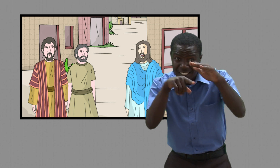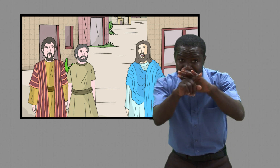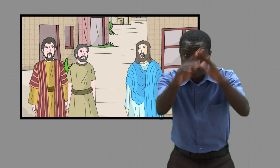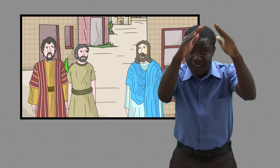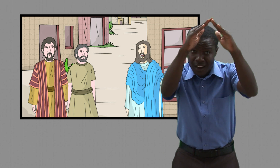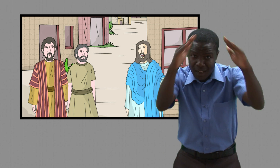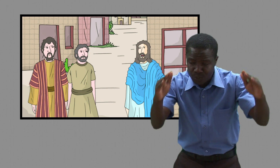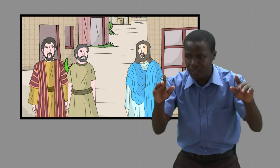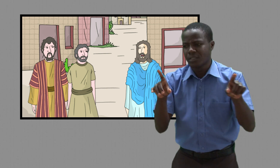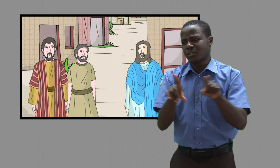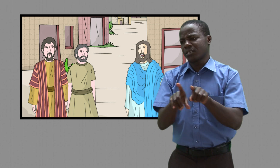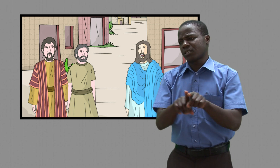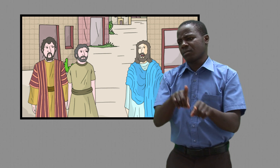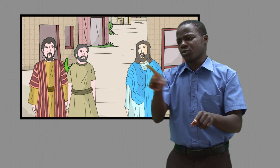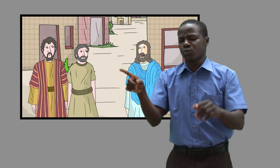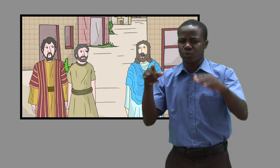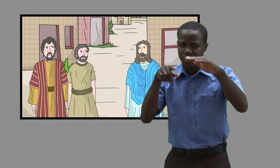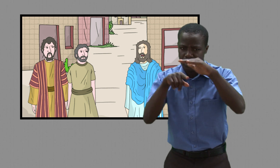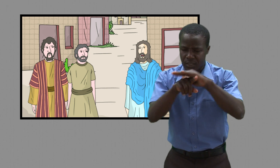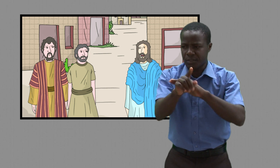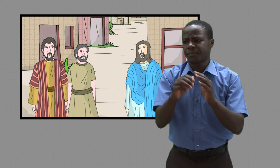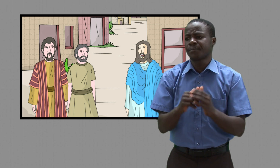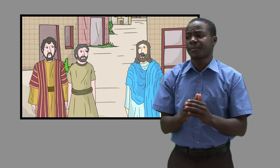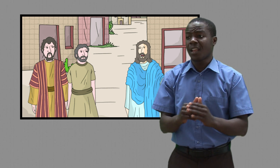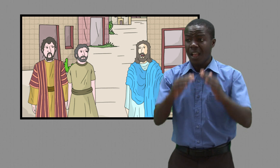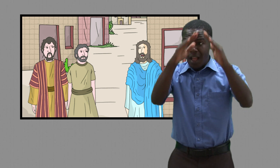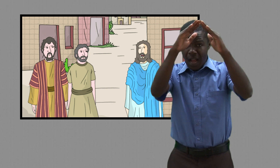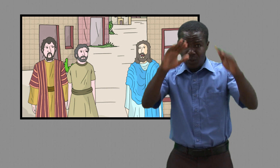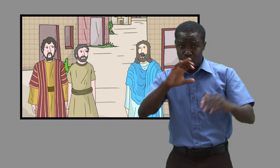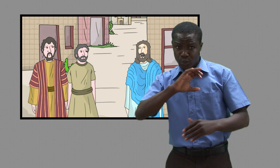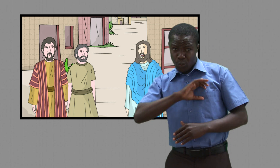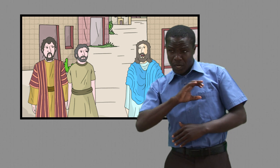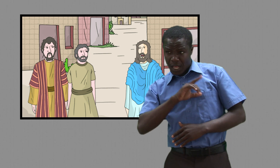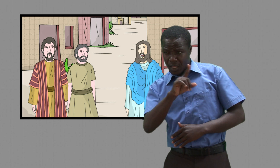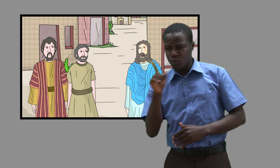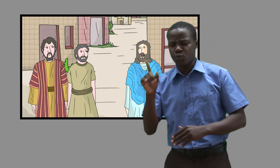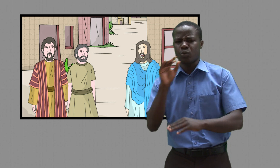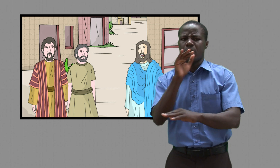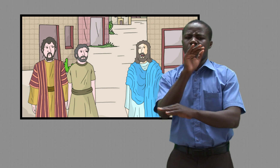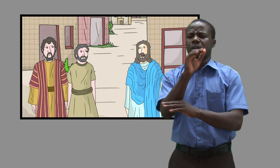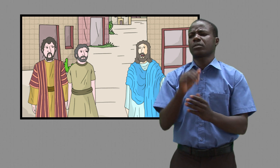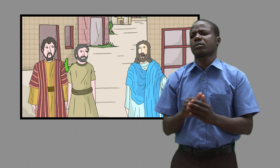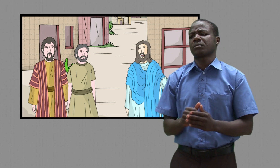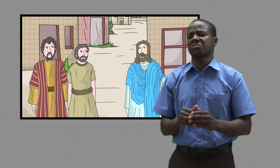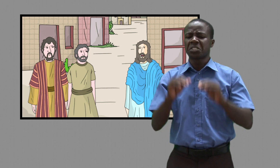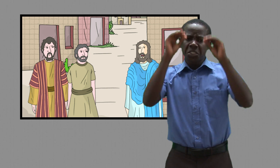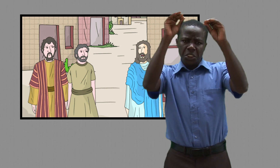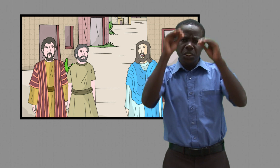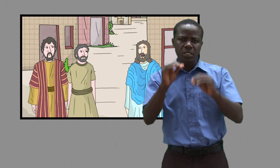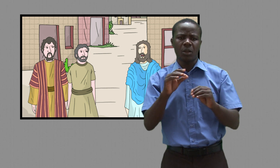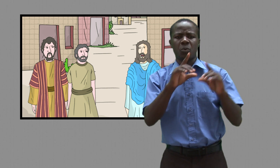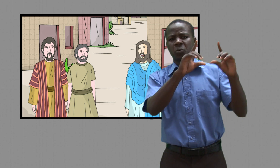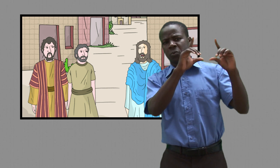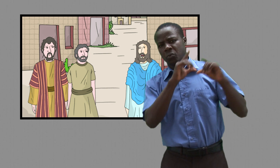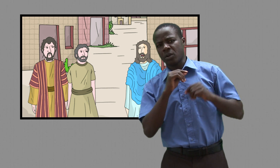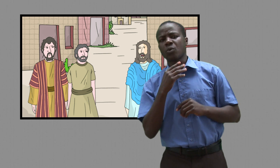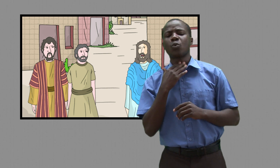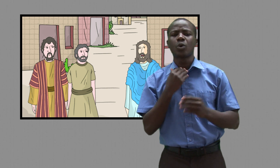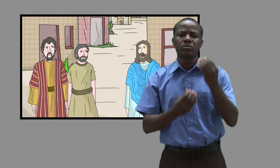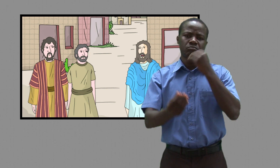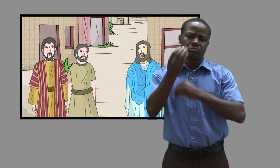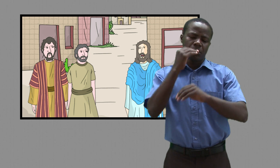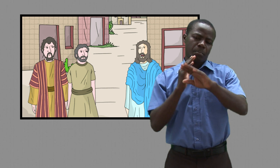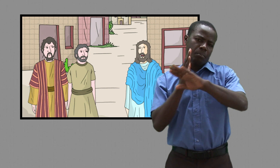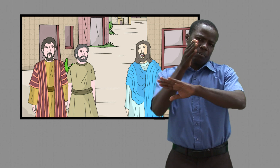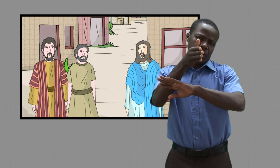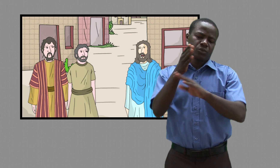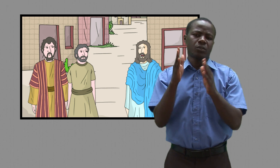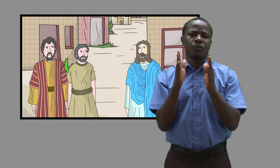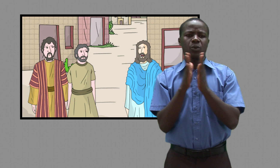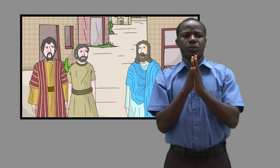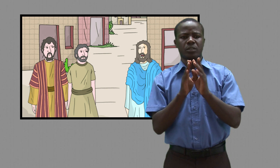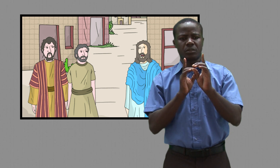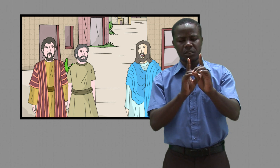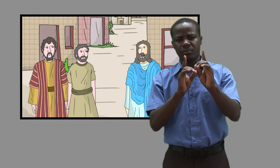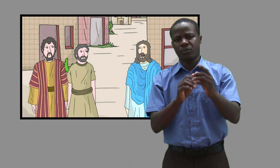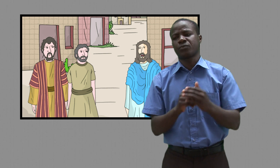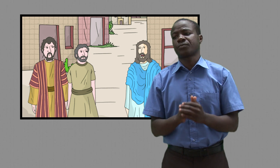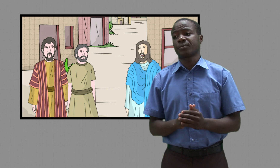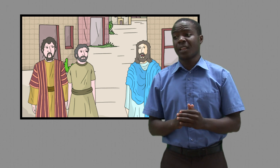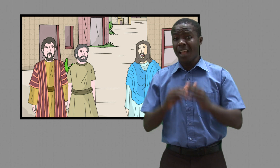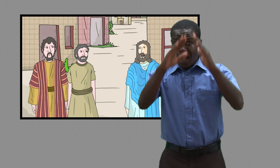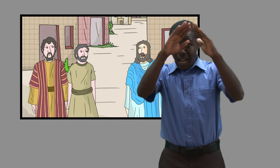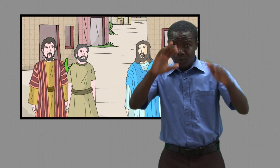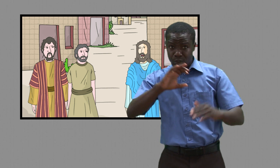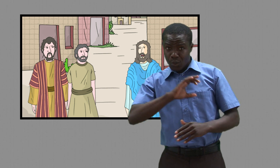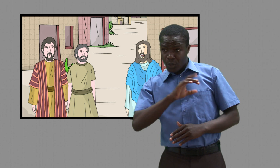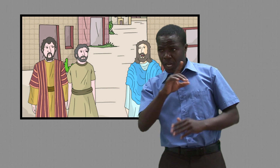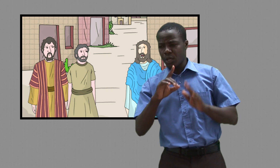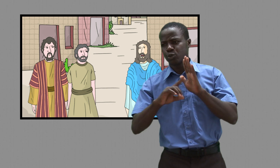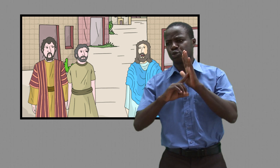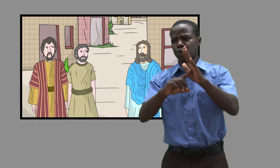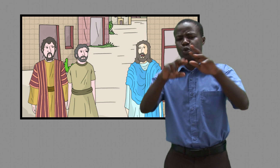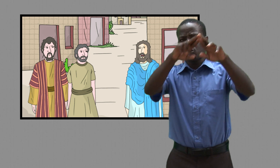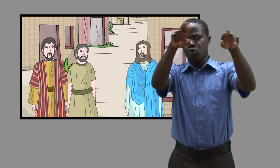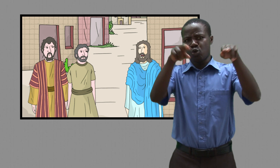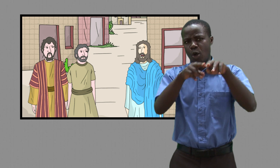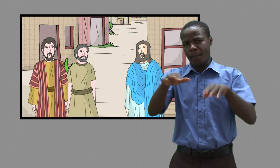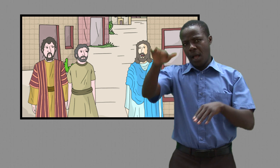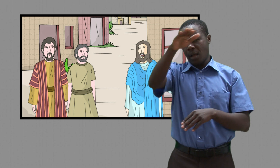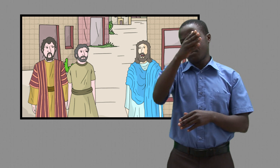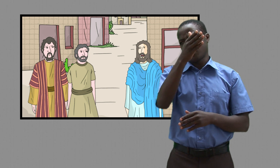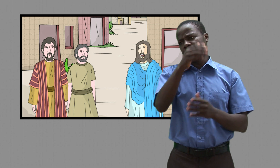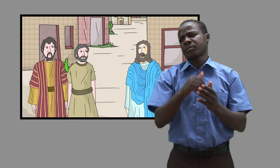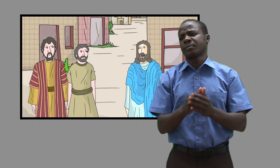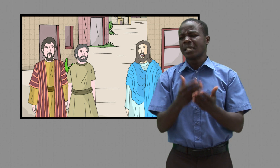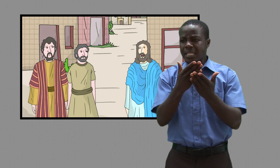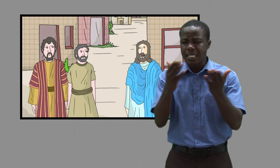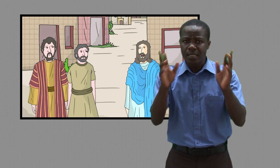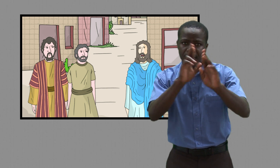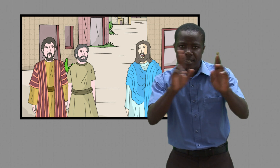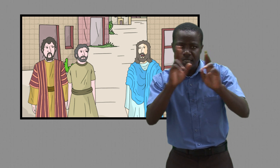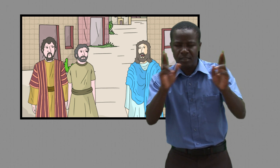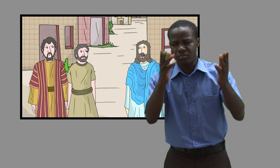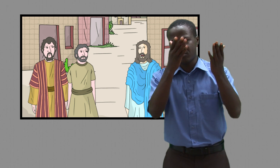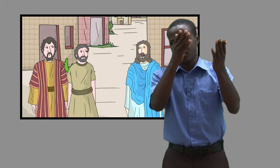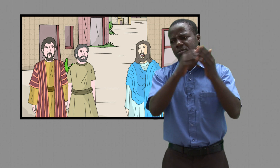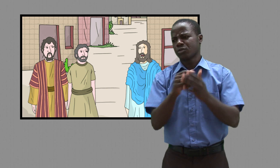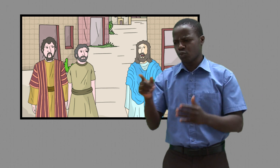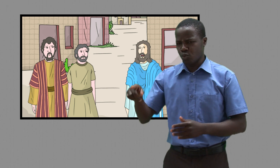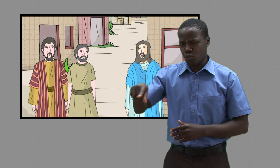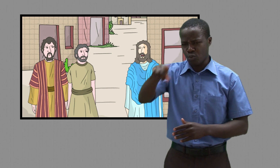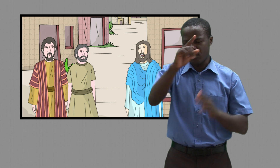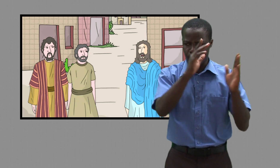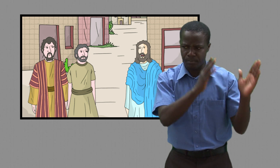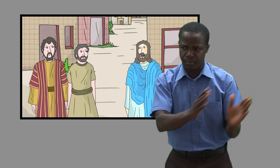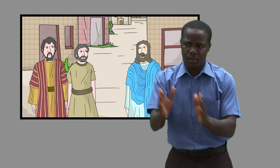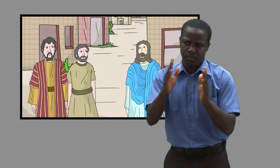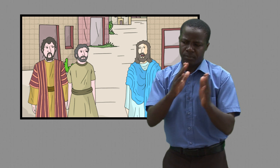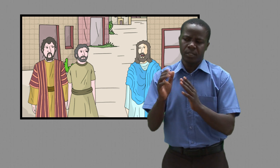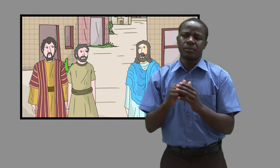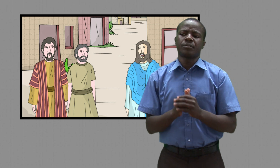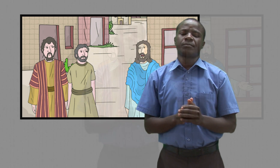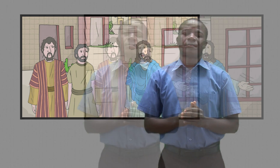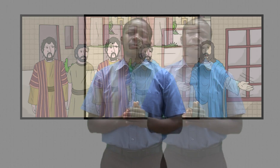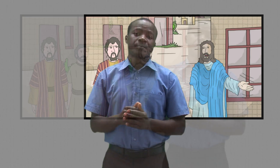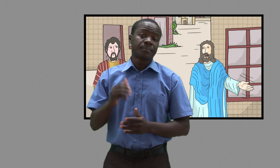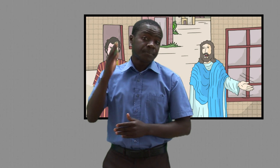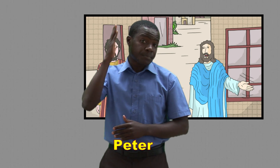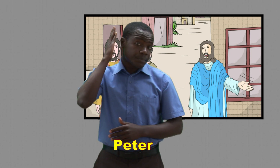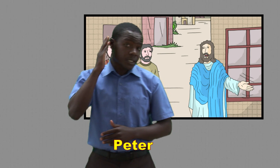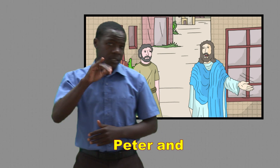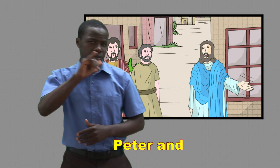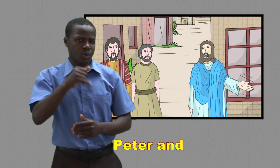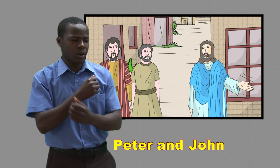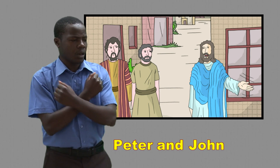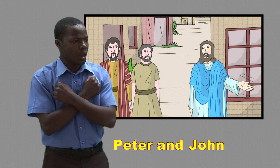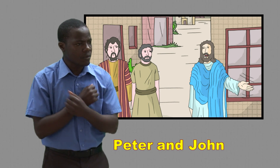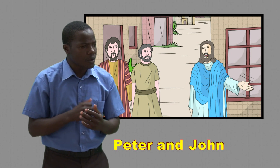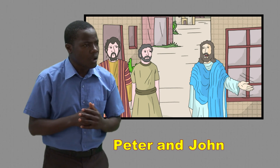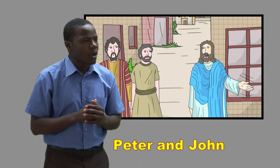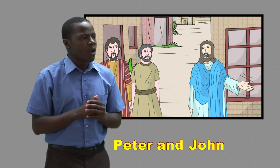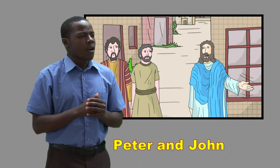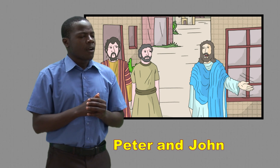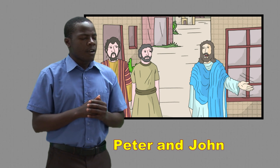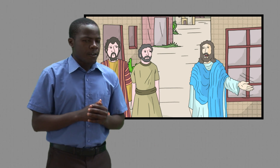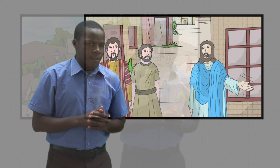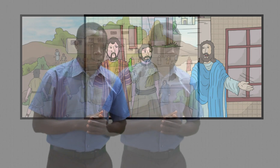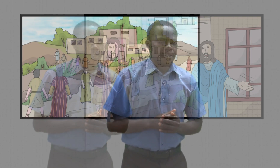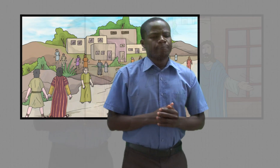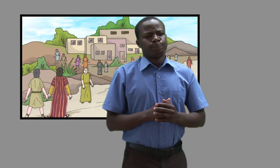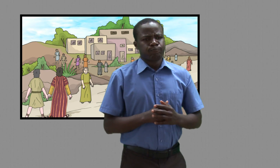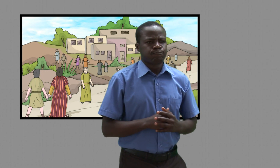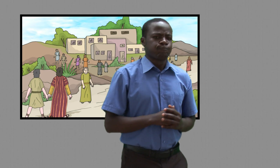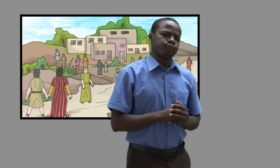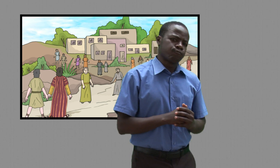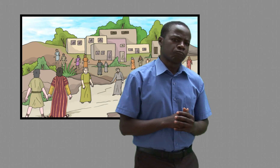“Where do You want us to prepare it?”